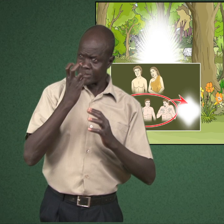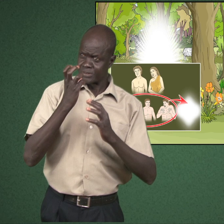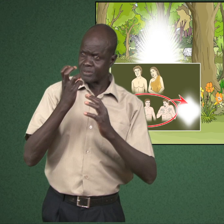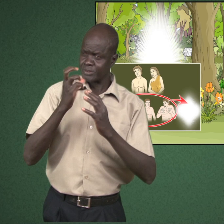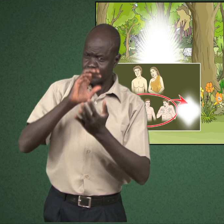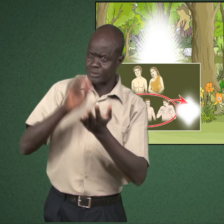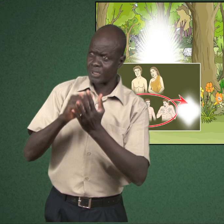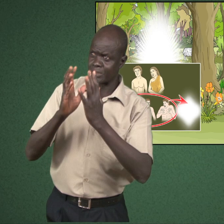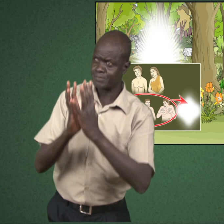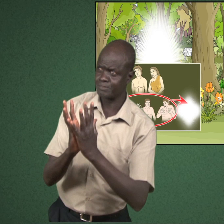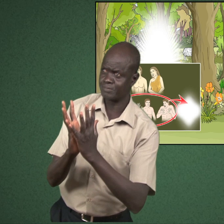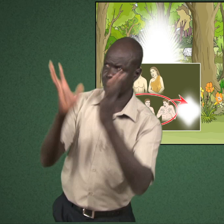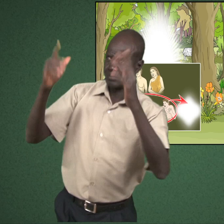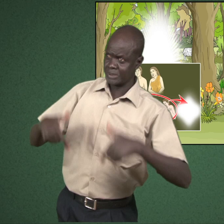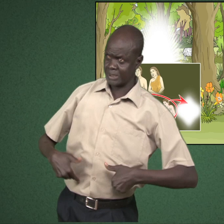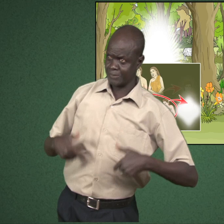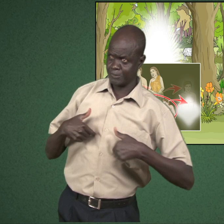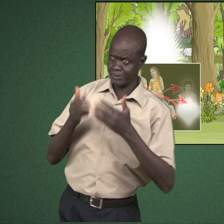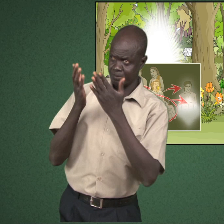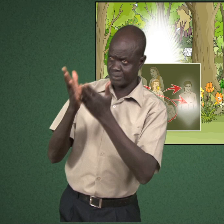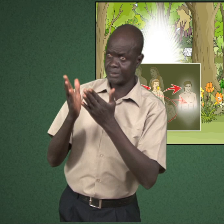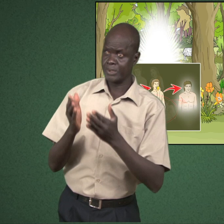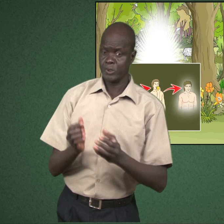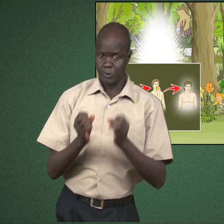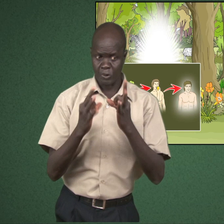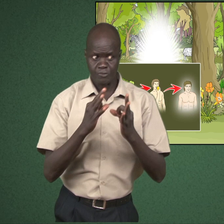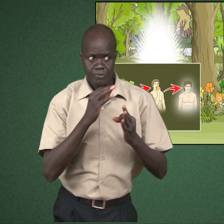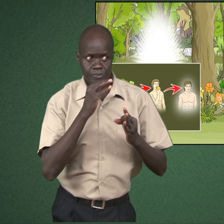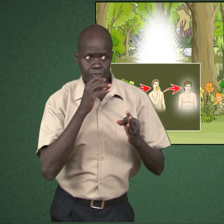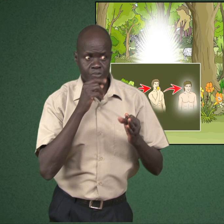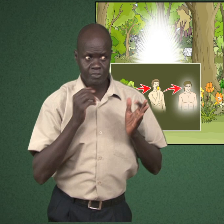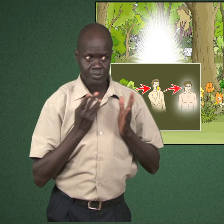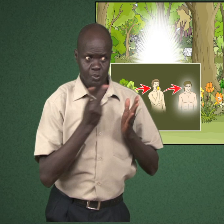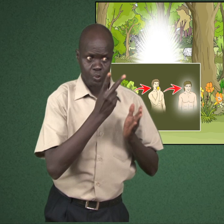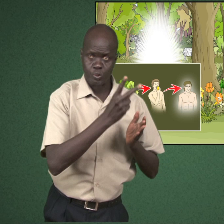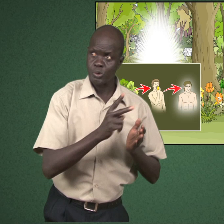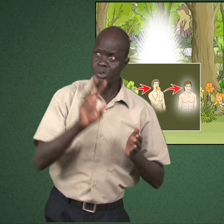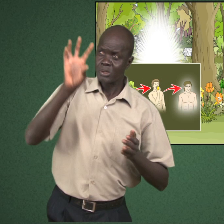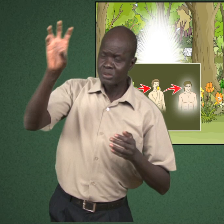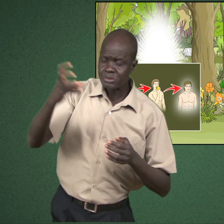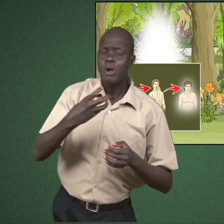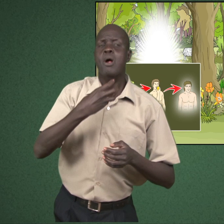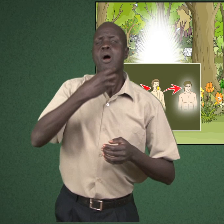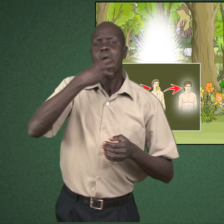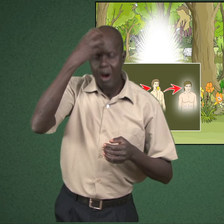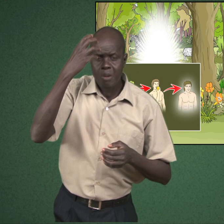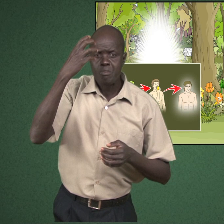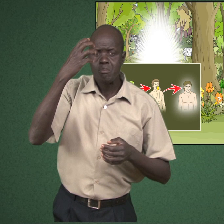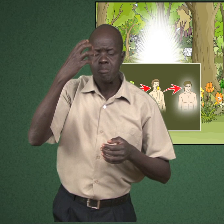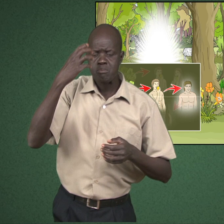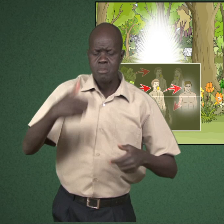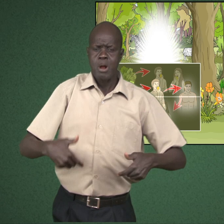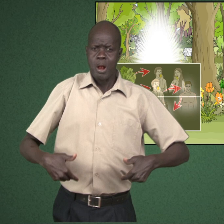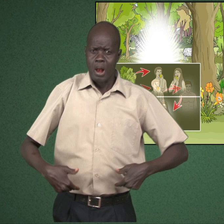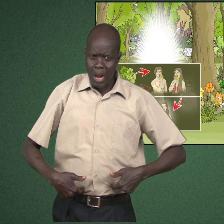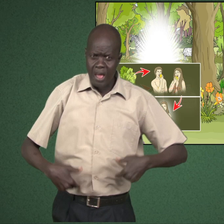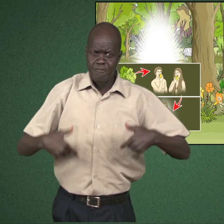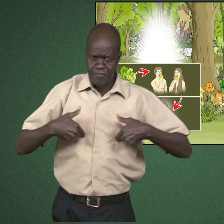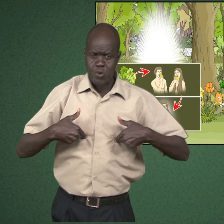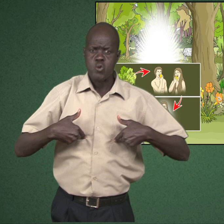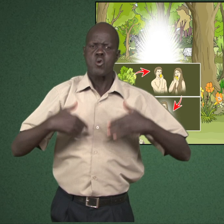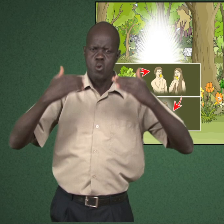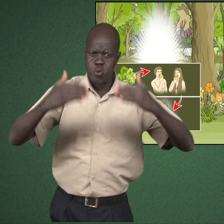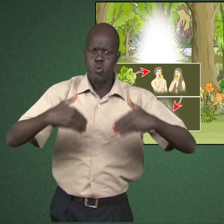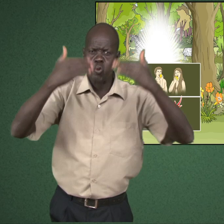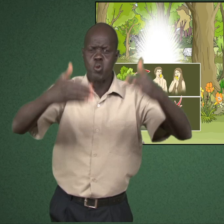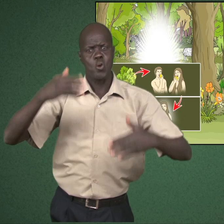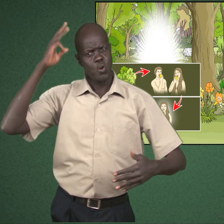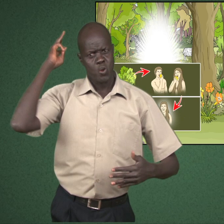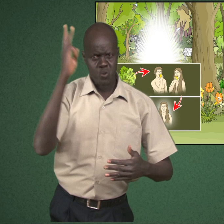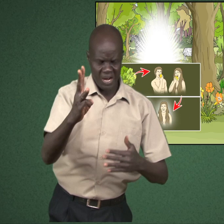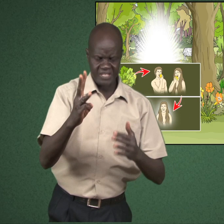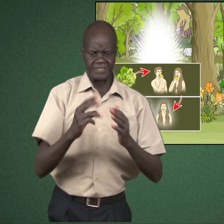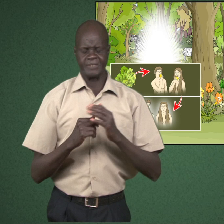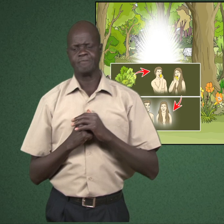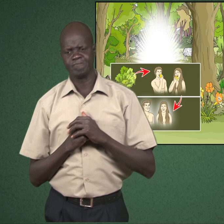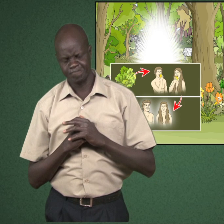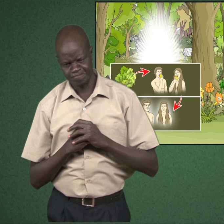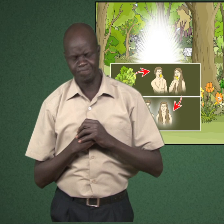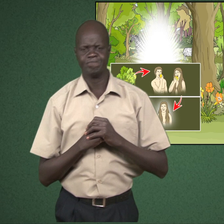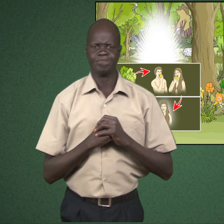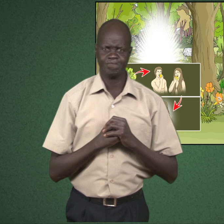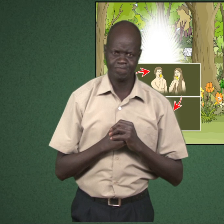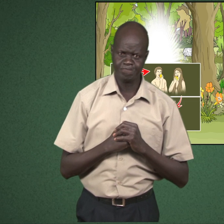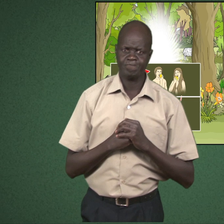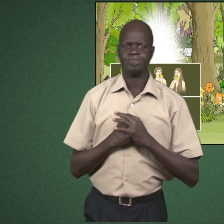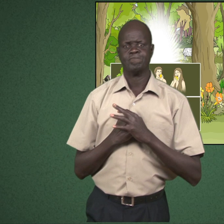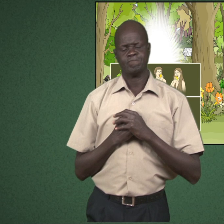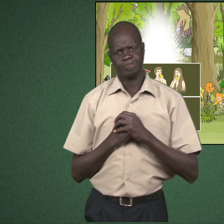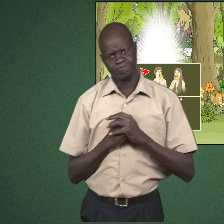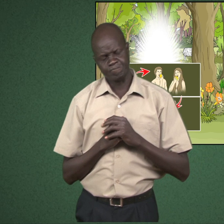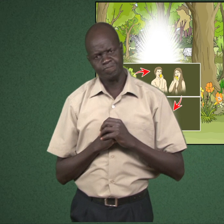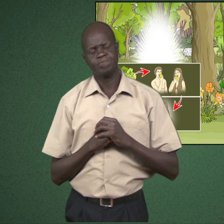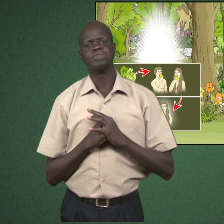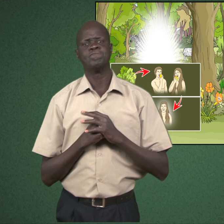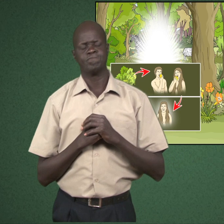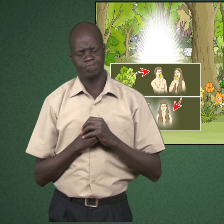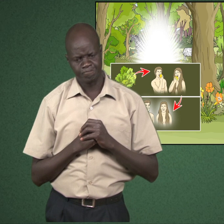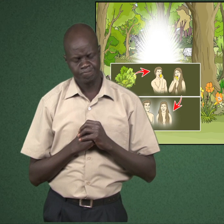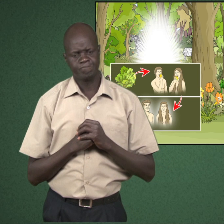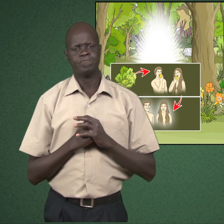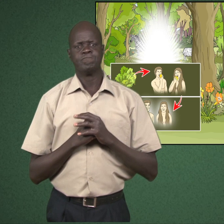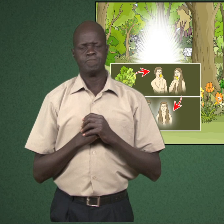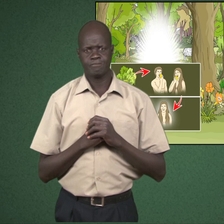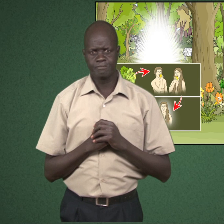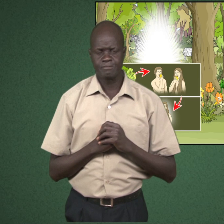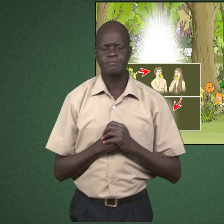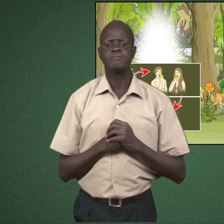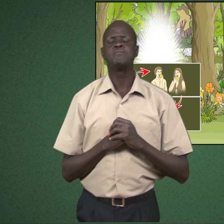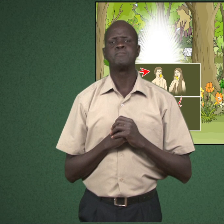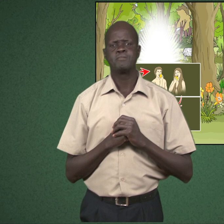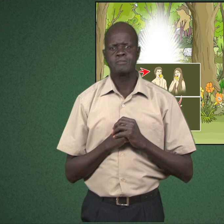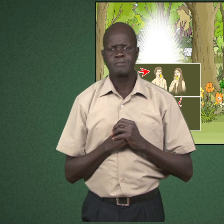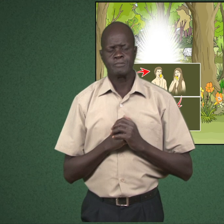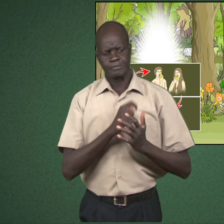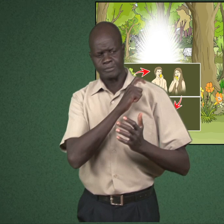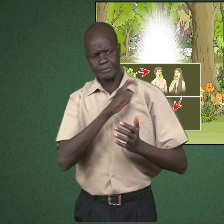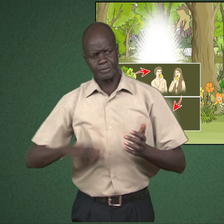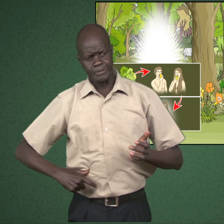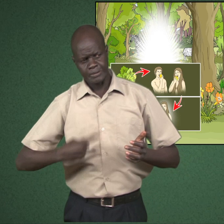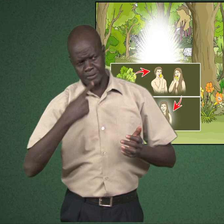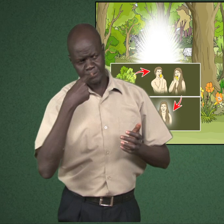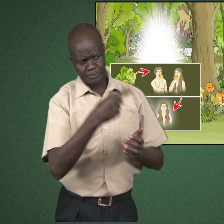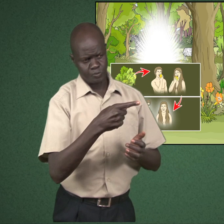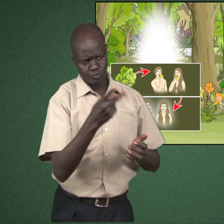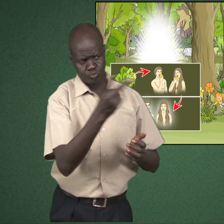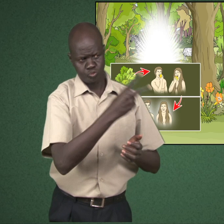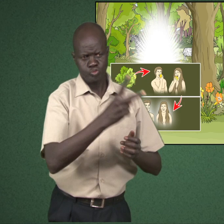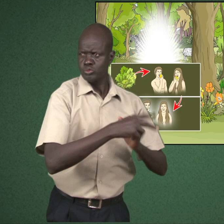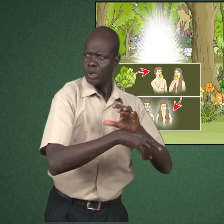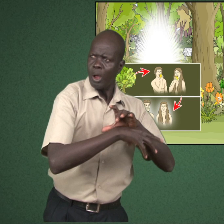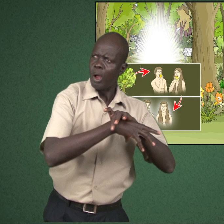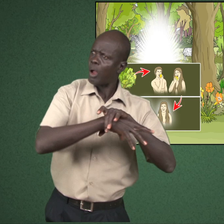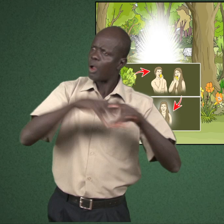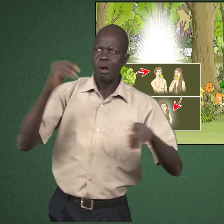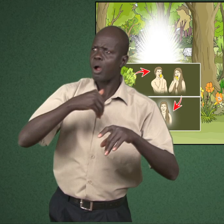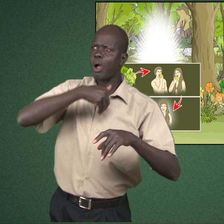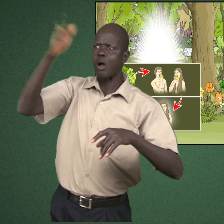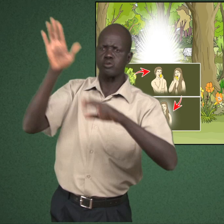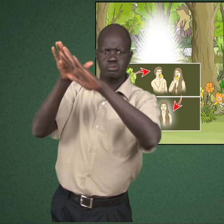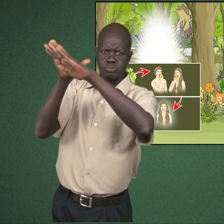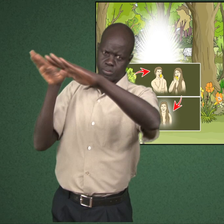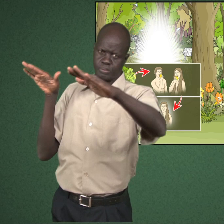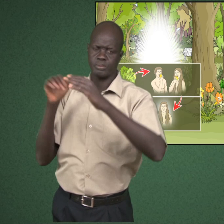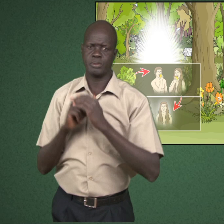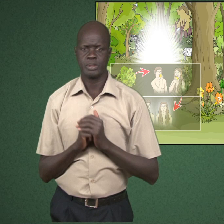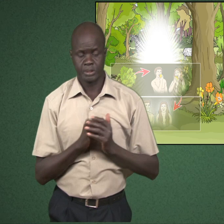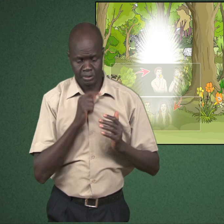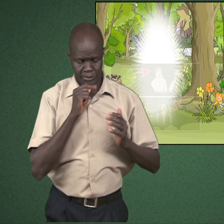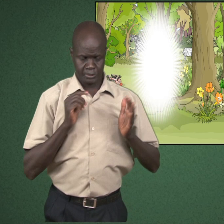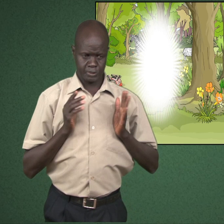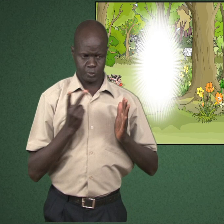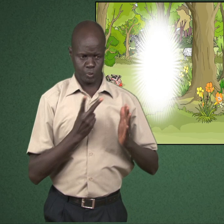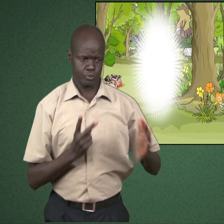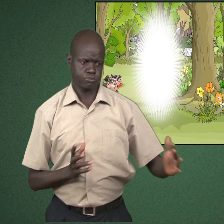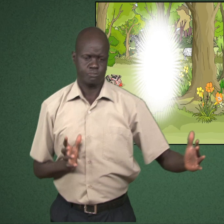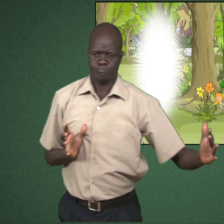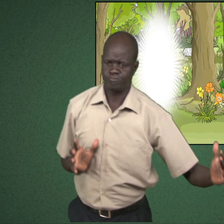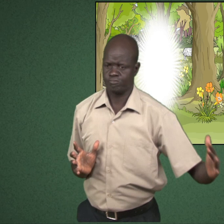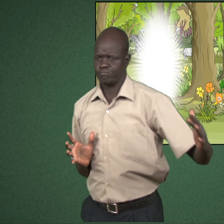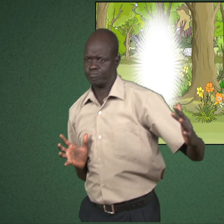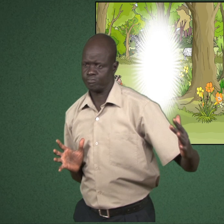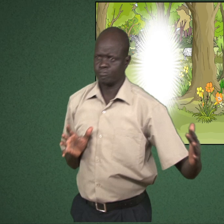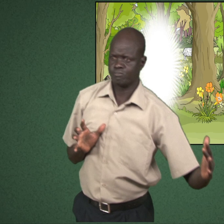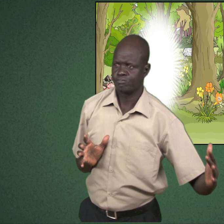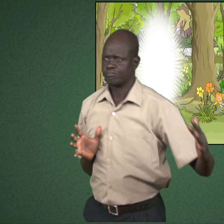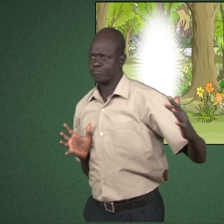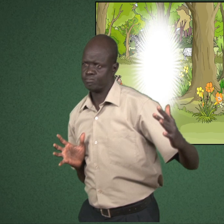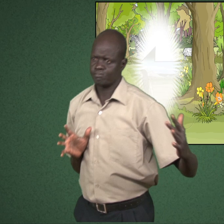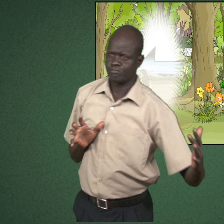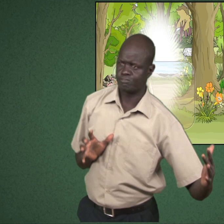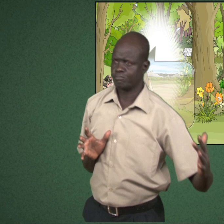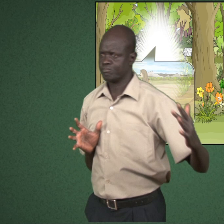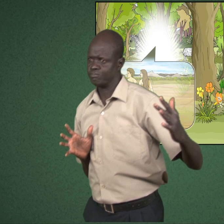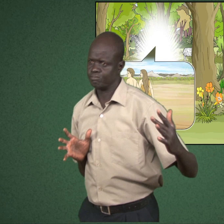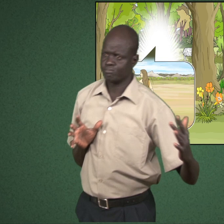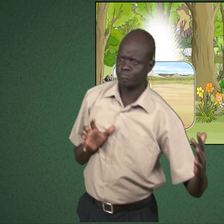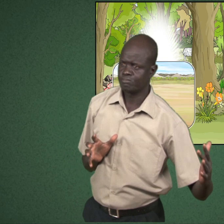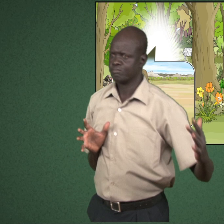And now, lest he reach out his hand and take also from the tree of life, and eat, and live forever...”